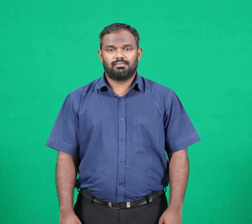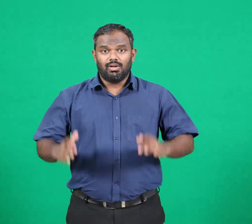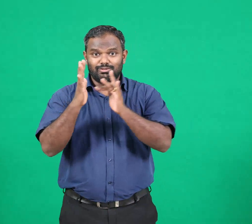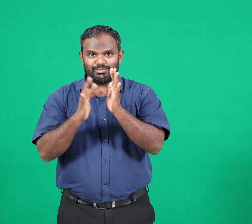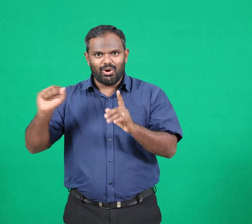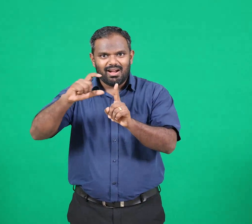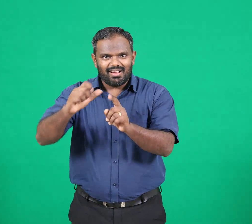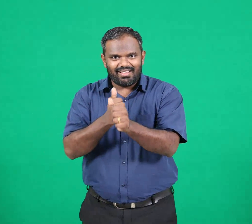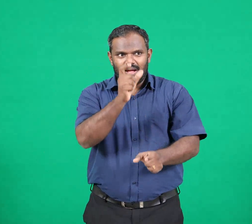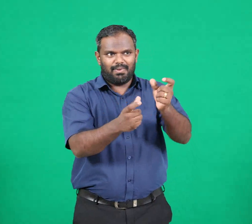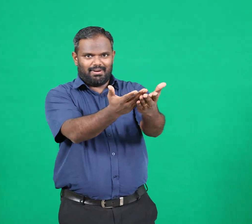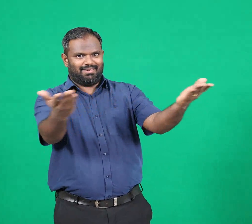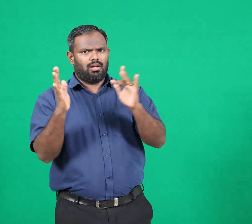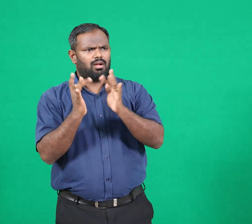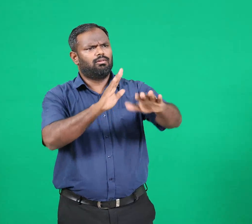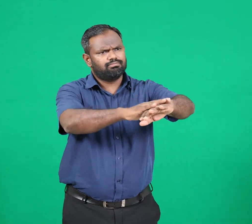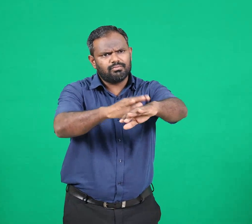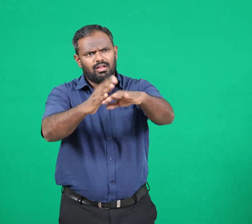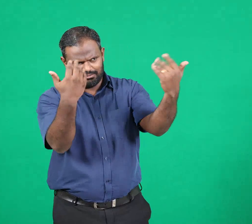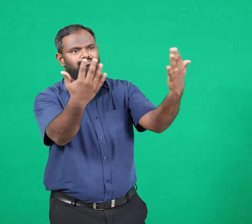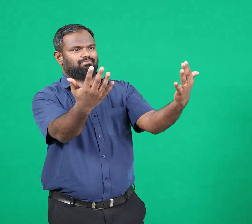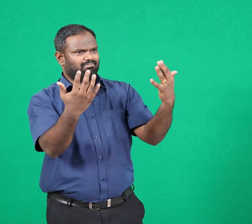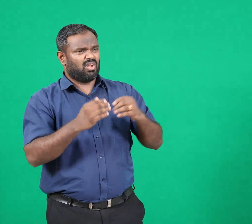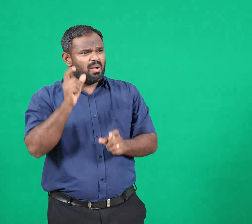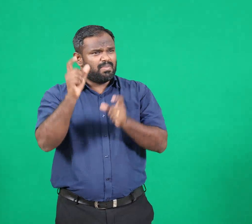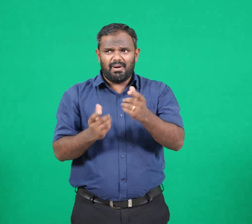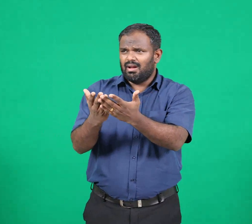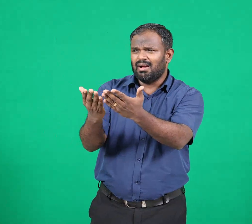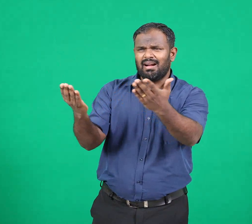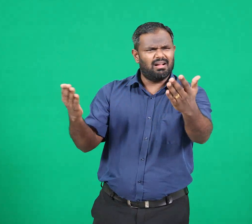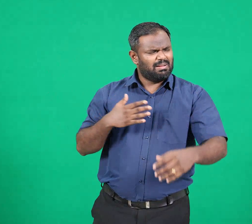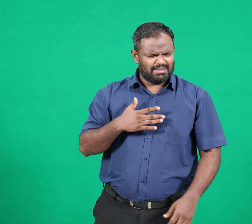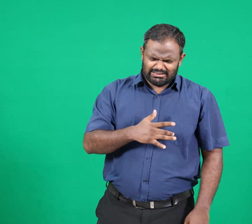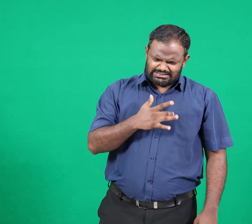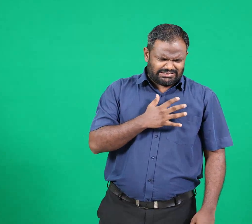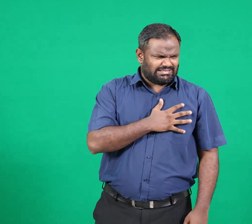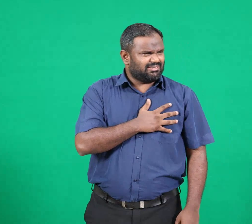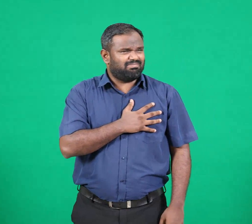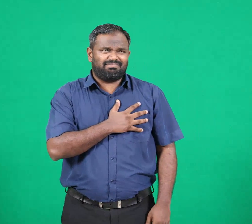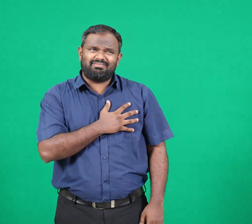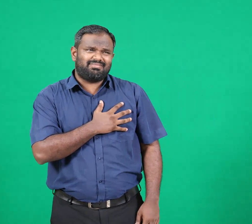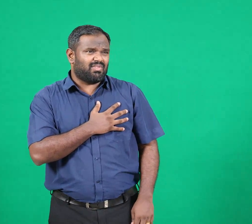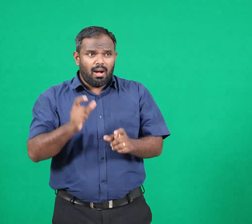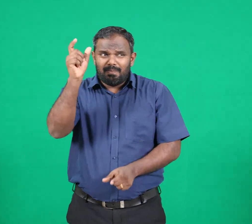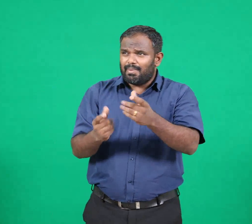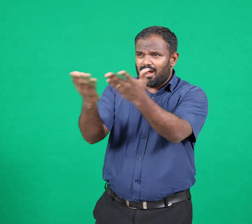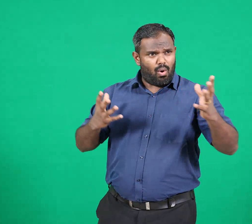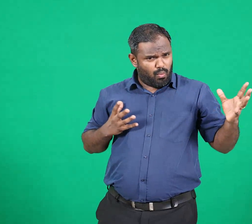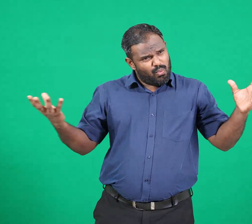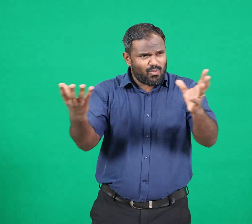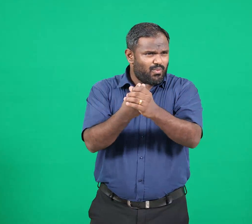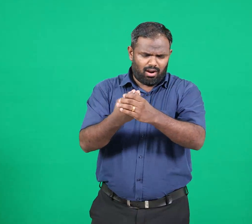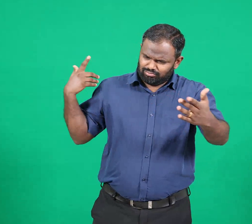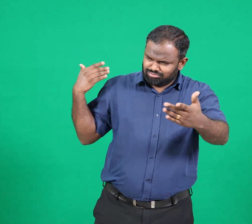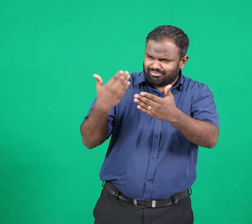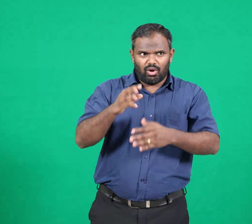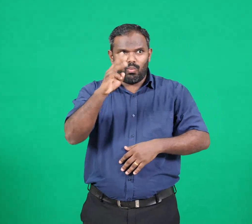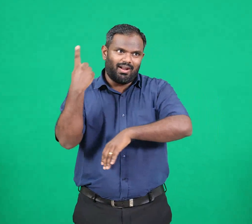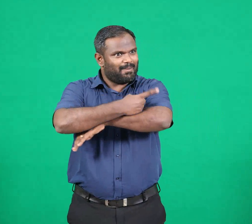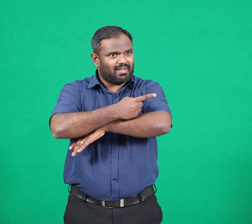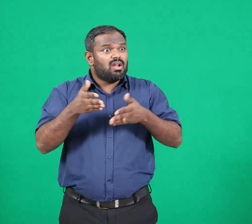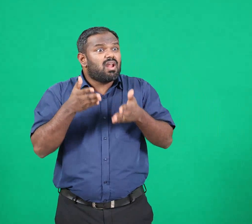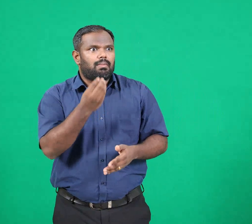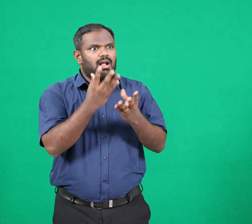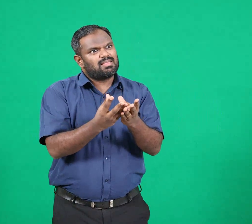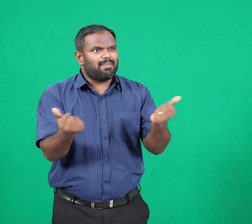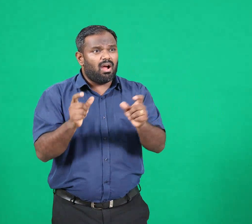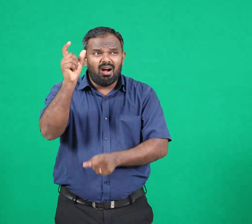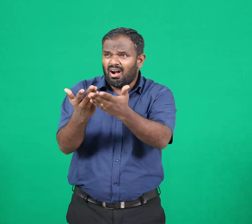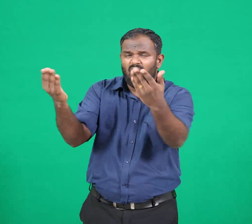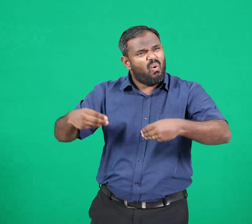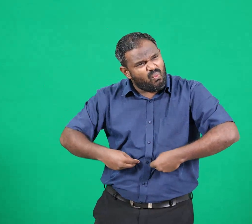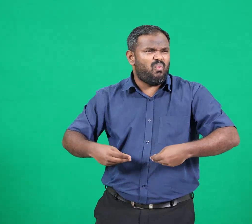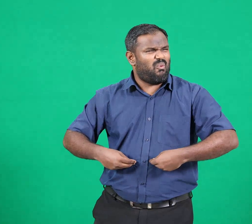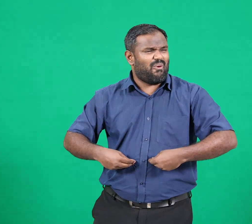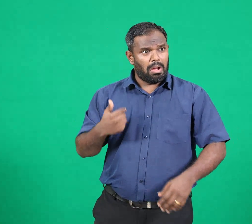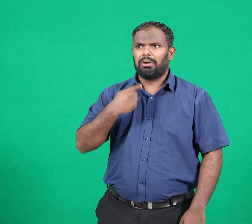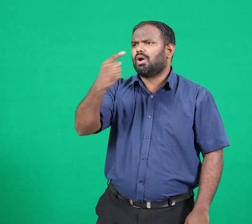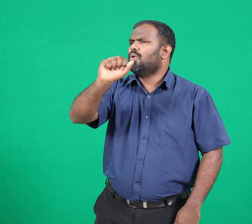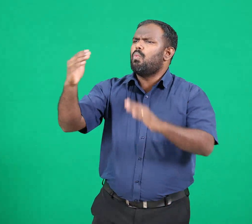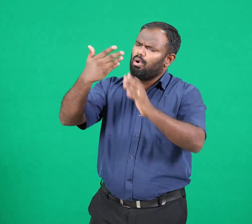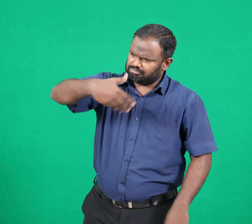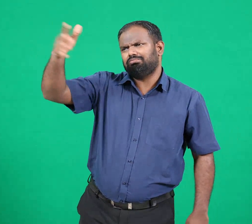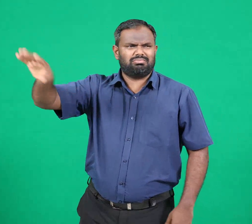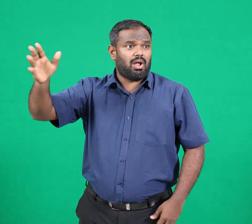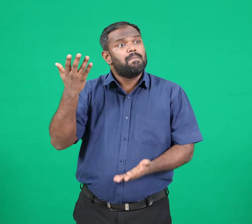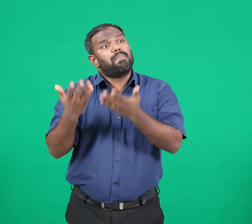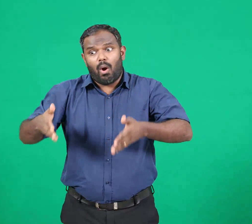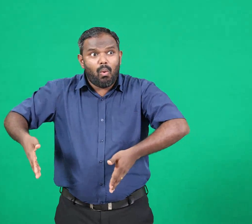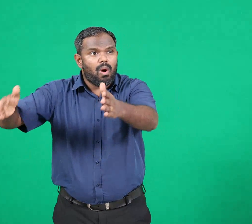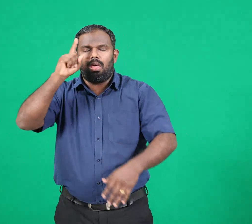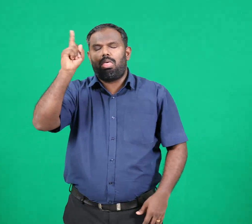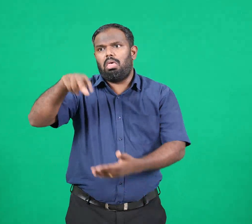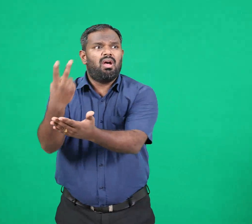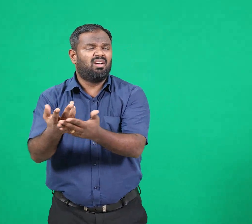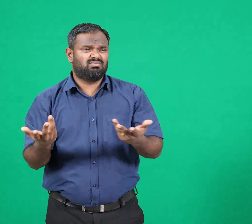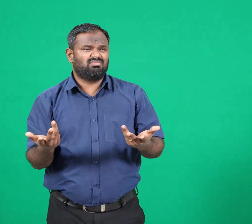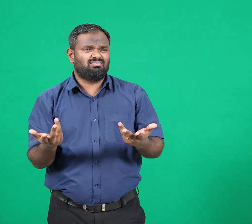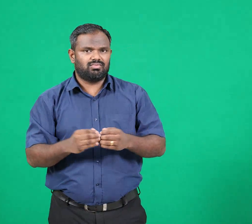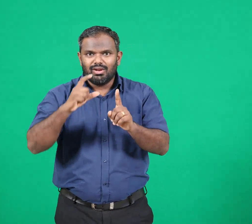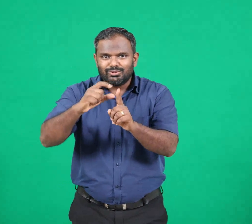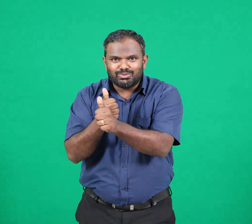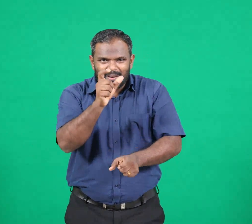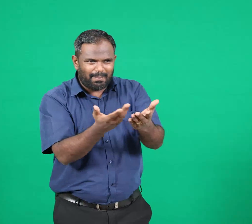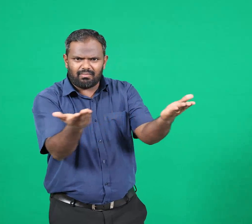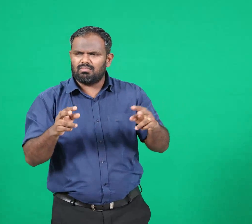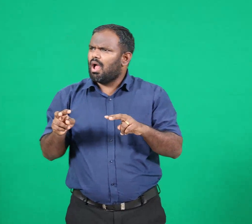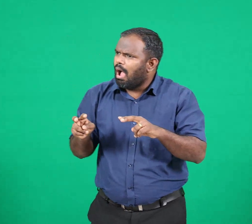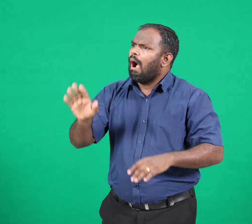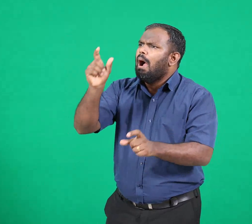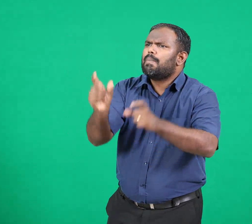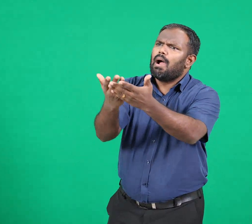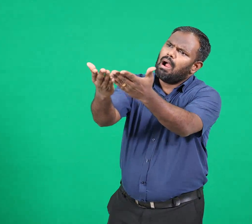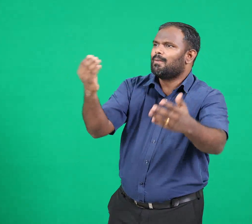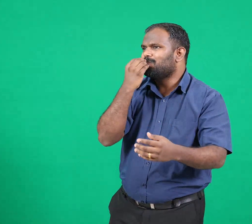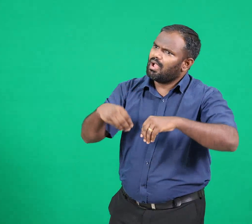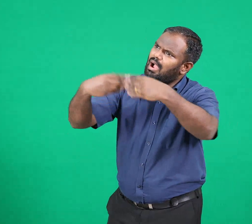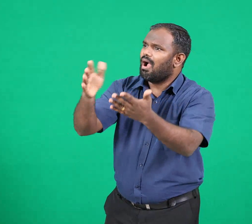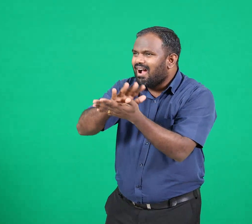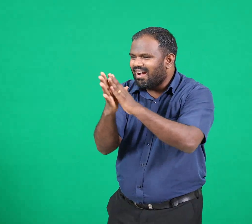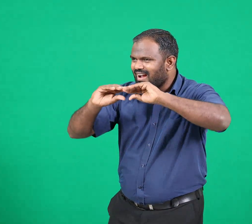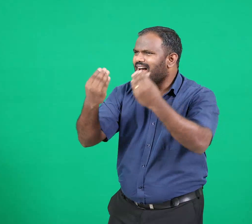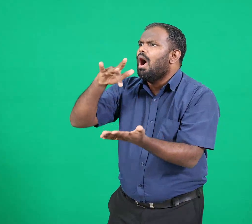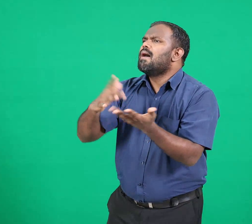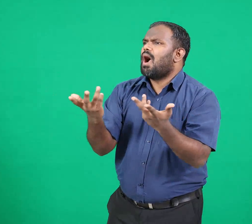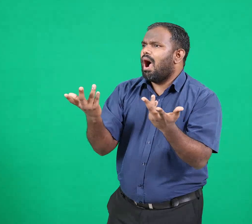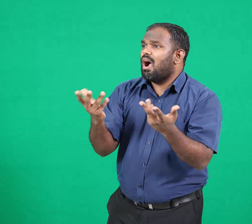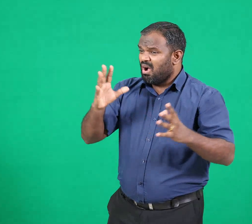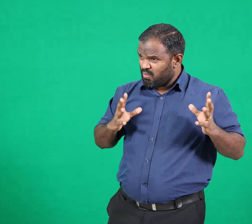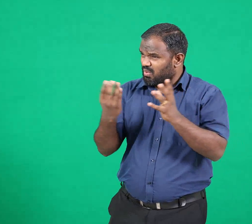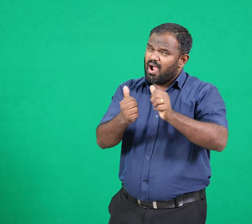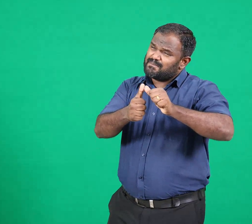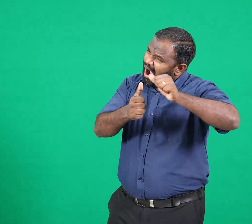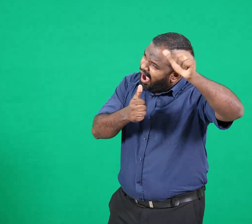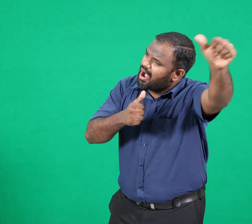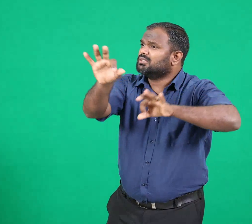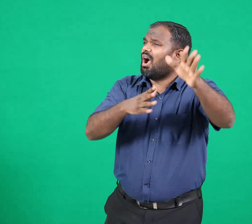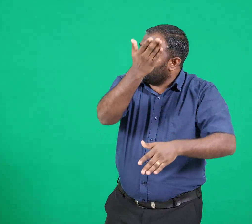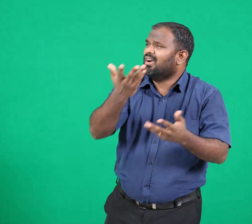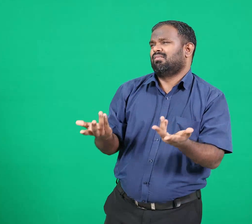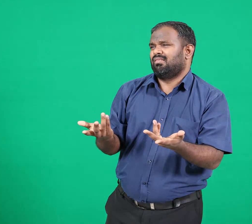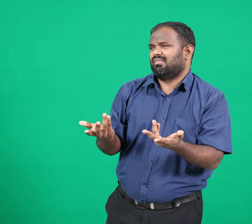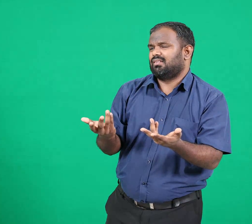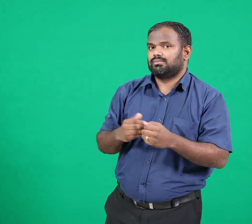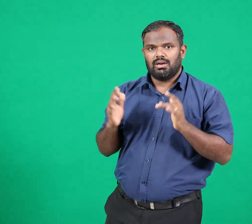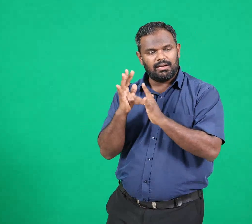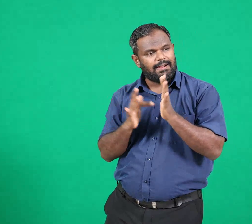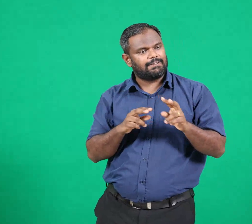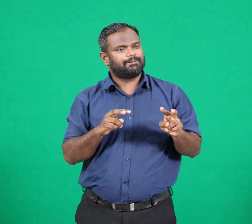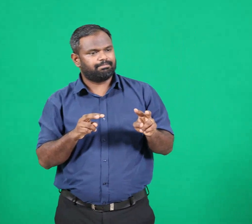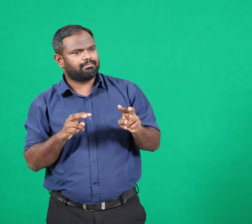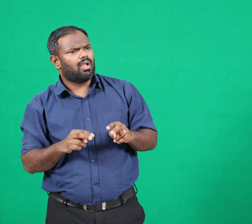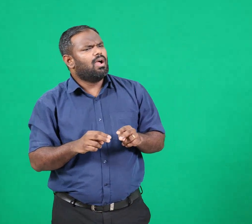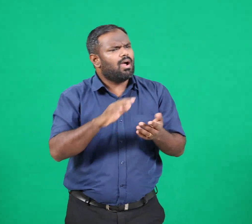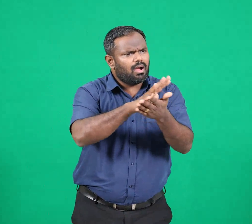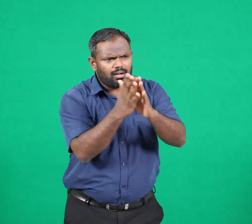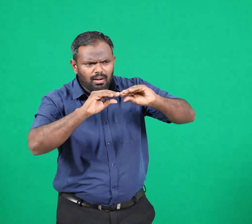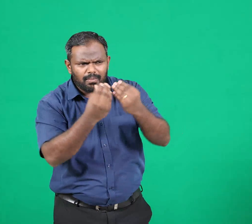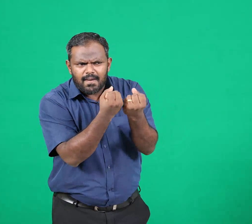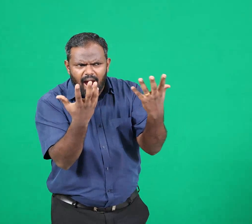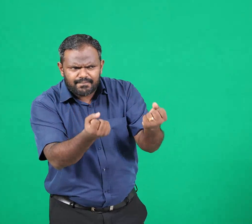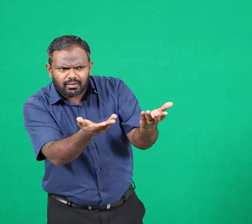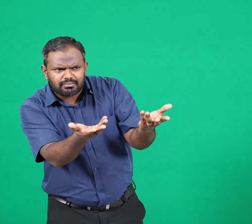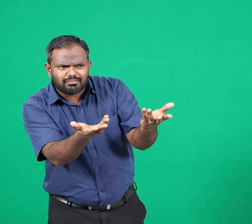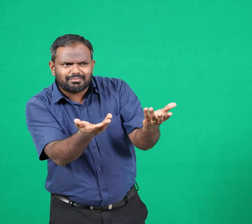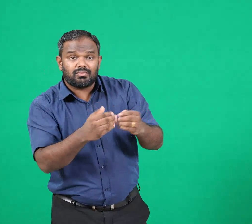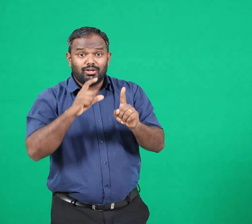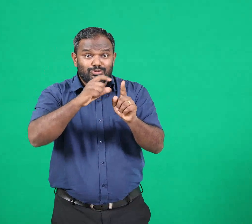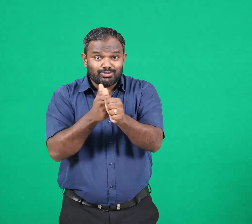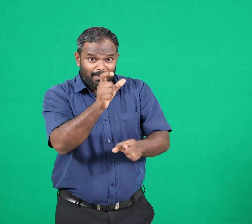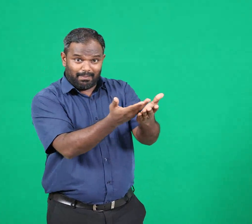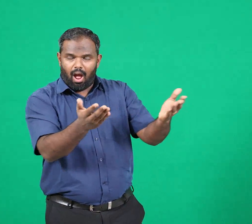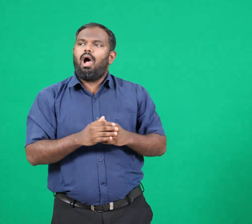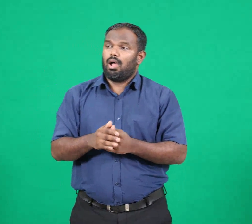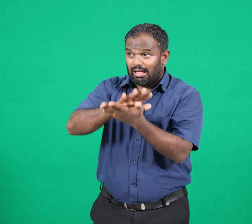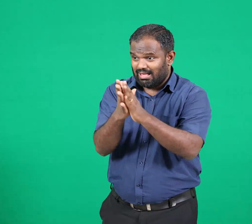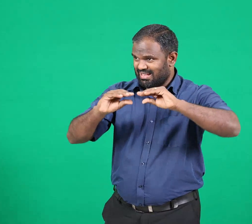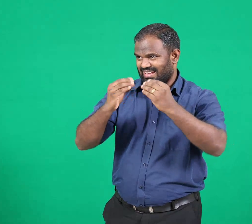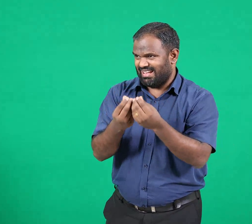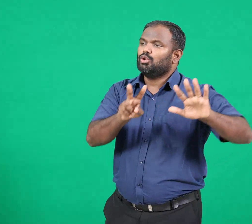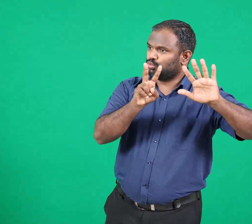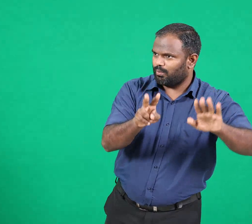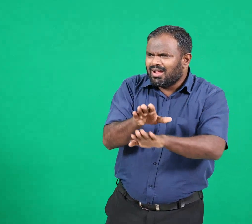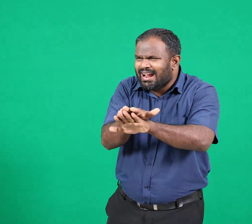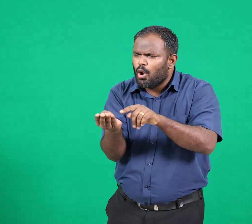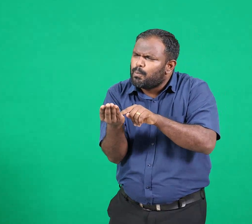Then Jesus called His disciples to Him and said, "I have compassion for this crowd, because they have already been with Me three days and have nothing to eat. I do not want to send them away hungry, or they may faint along the way." The disciples replied, "Where in this desolate place could we find enough bread to feed such a large crowd?"